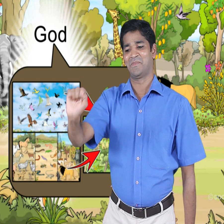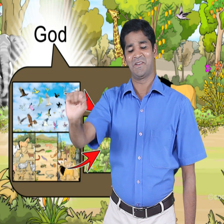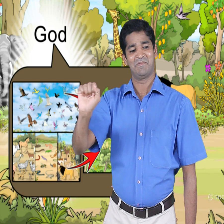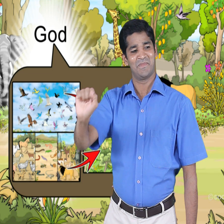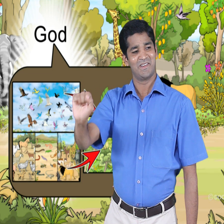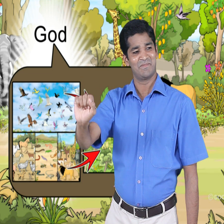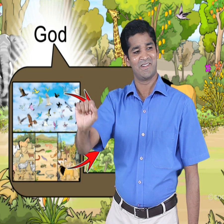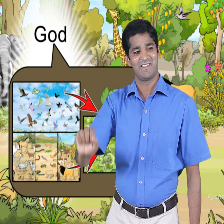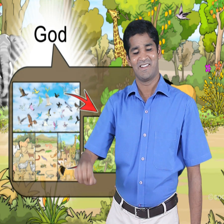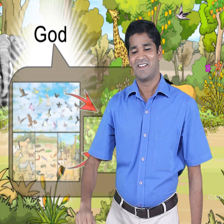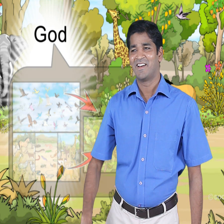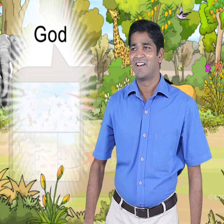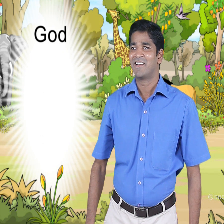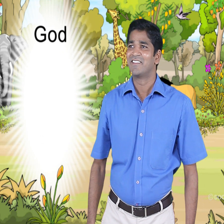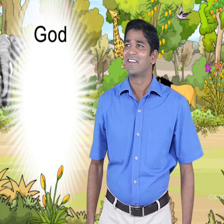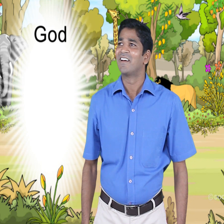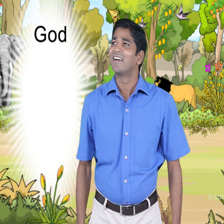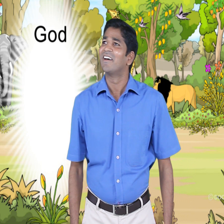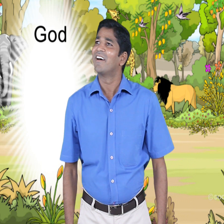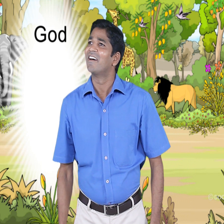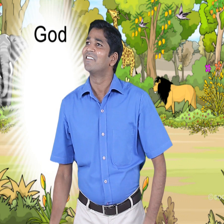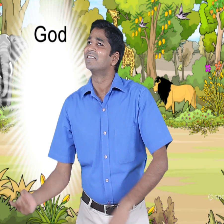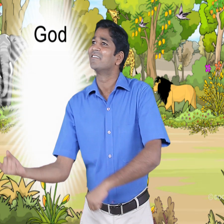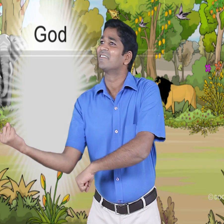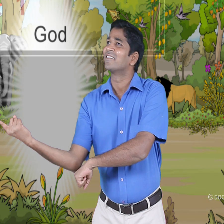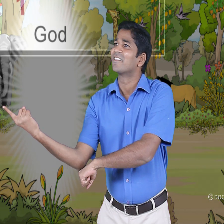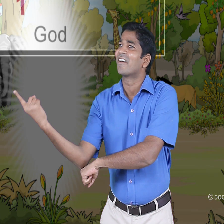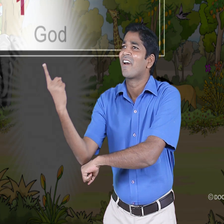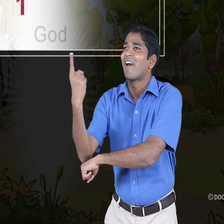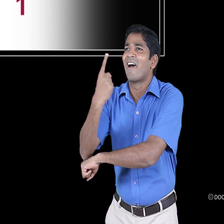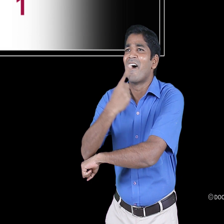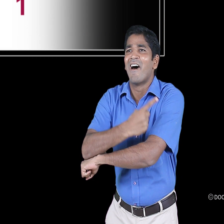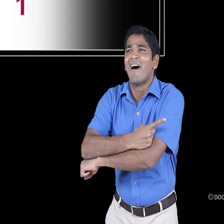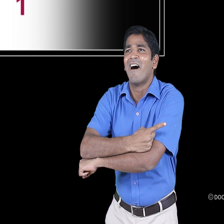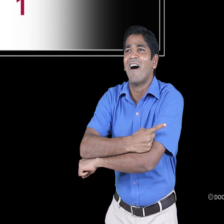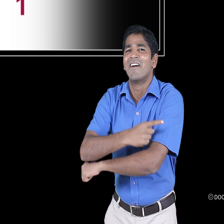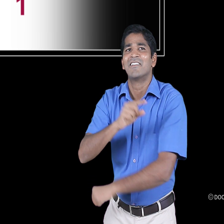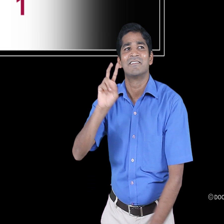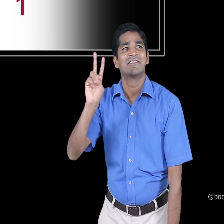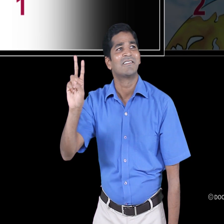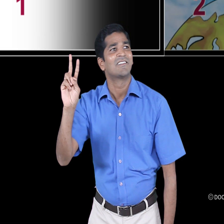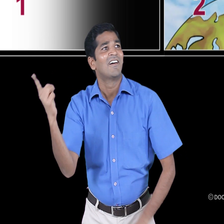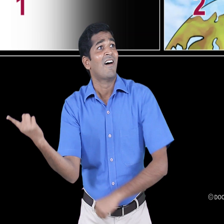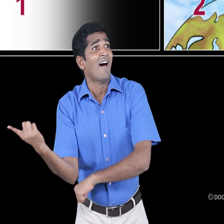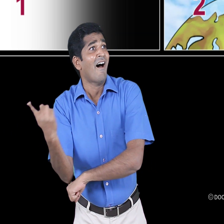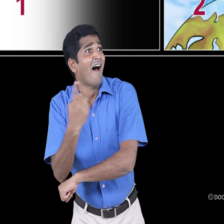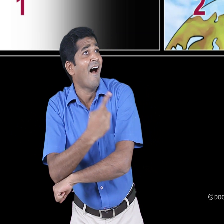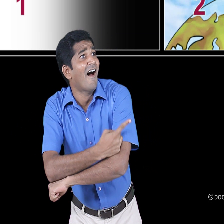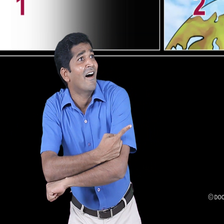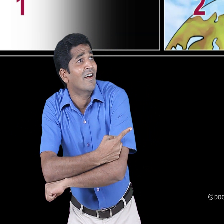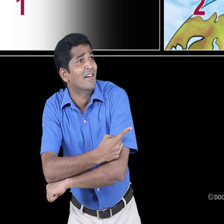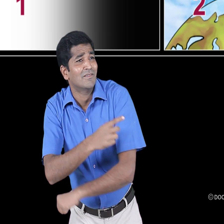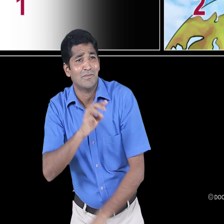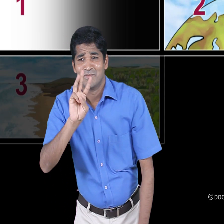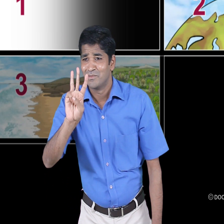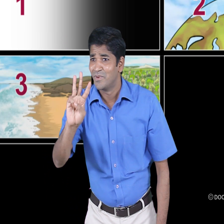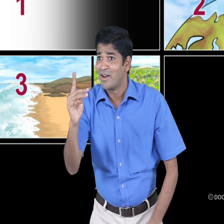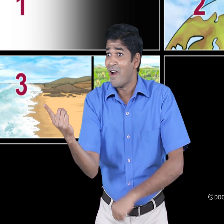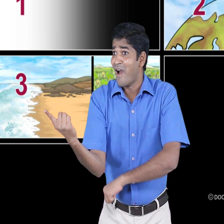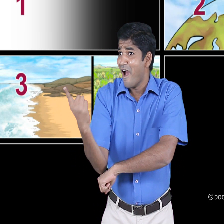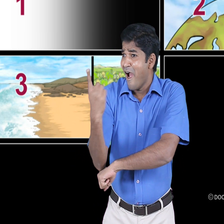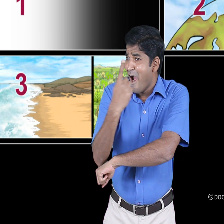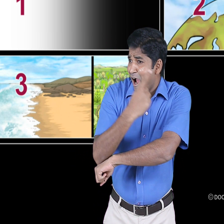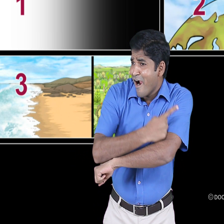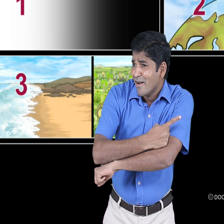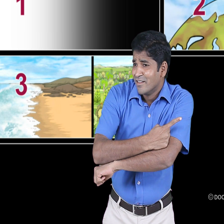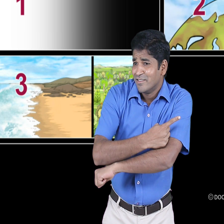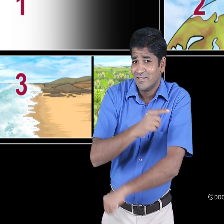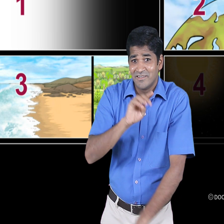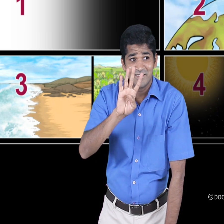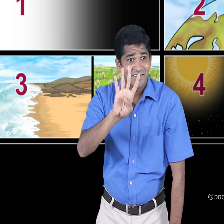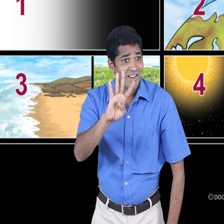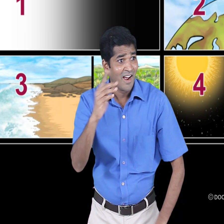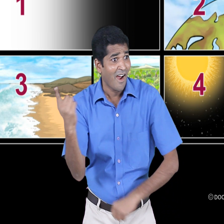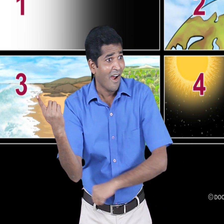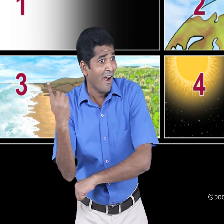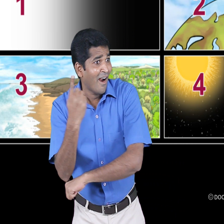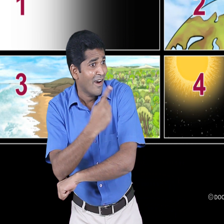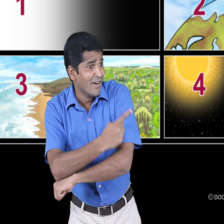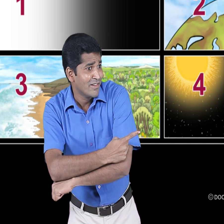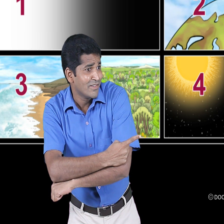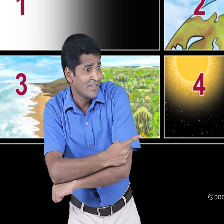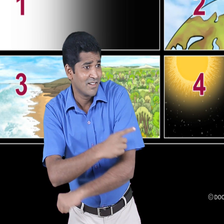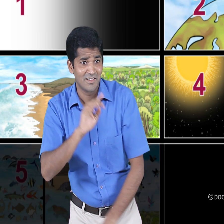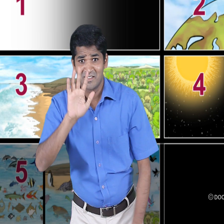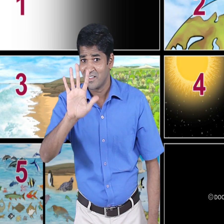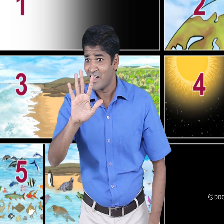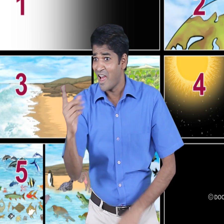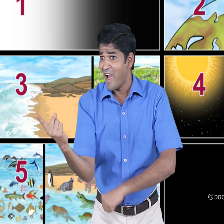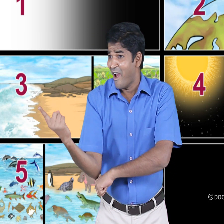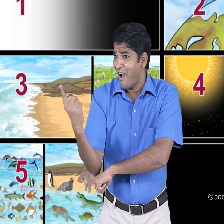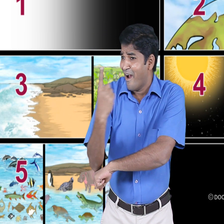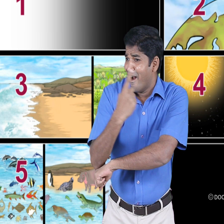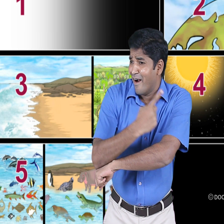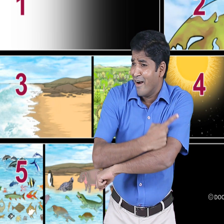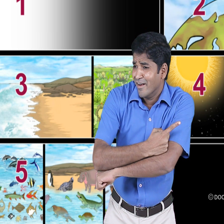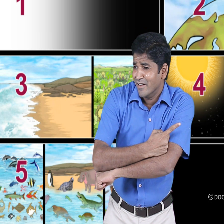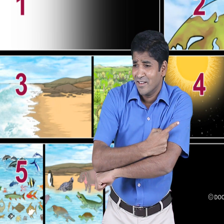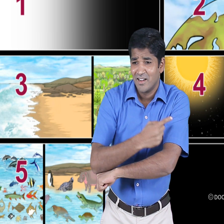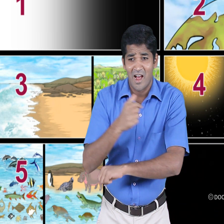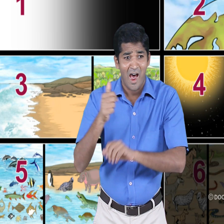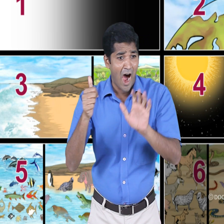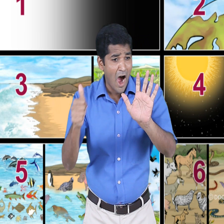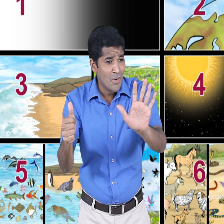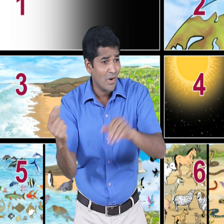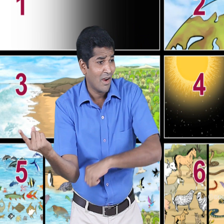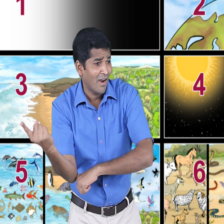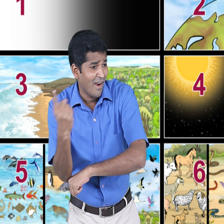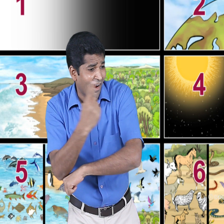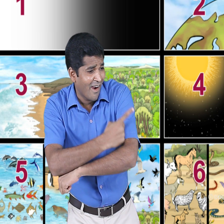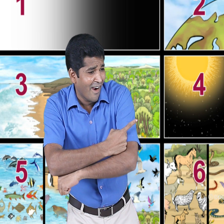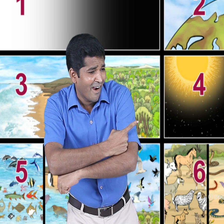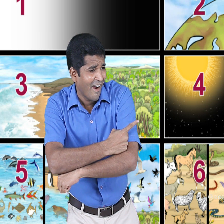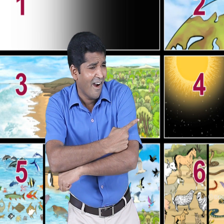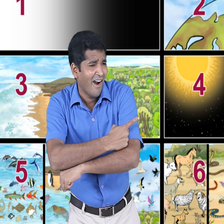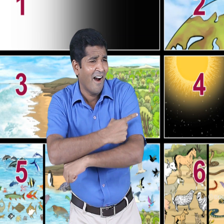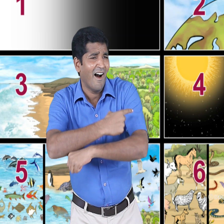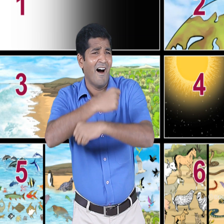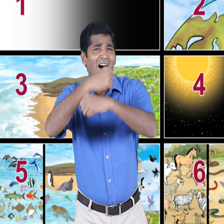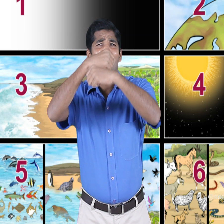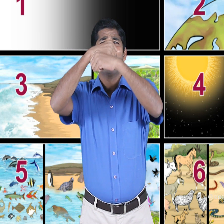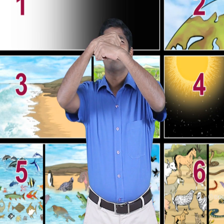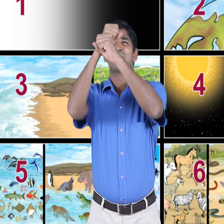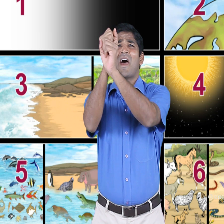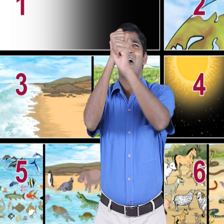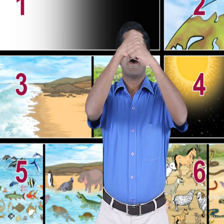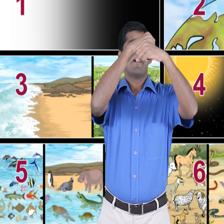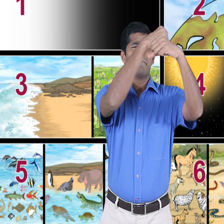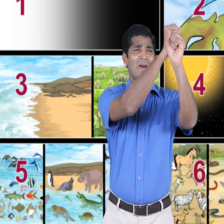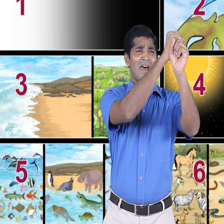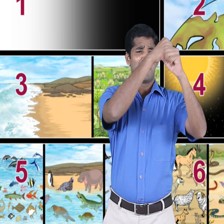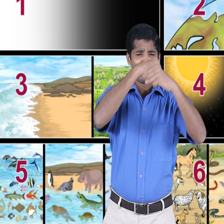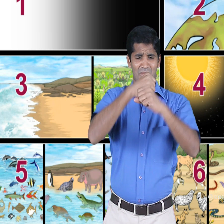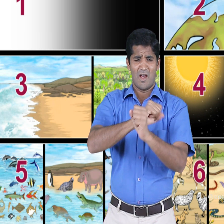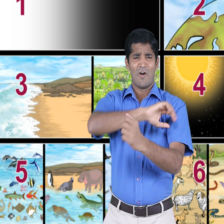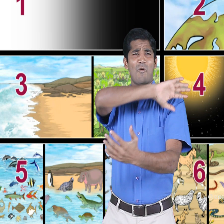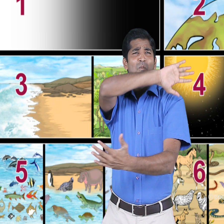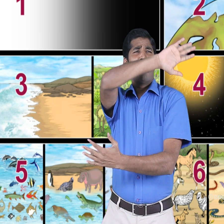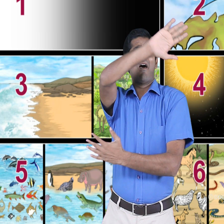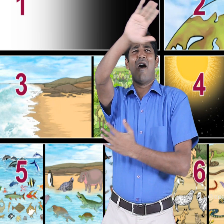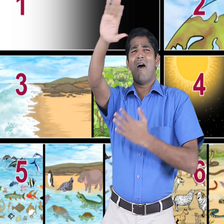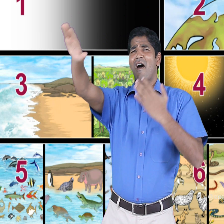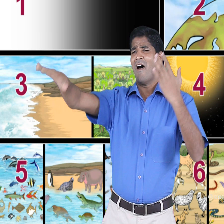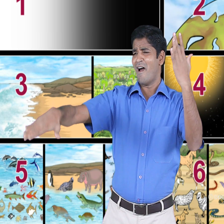And God looked upon all that He had made, and indeed, it was very good.